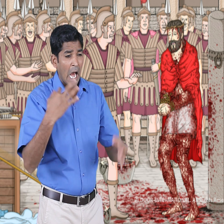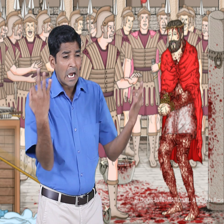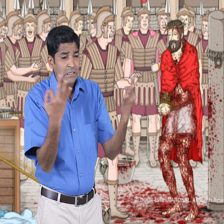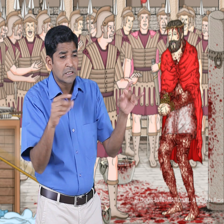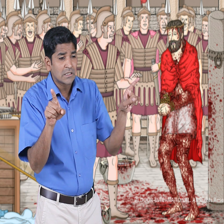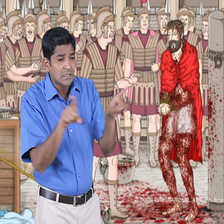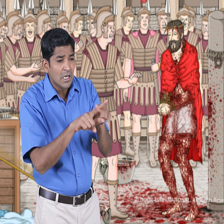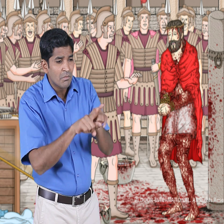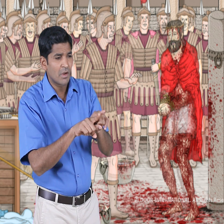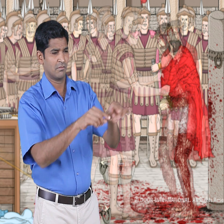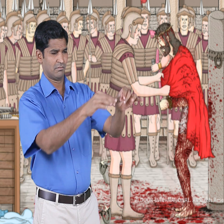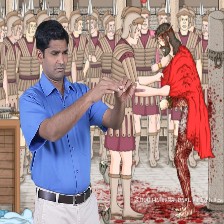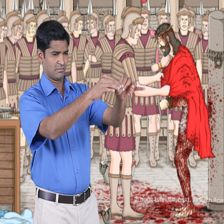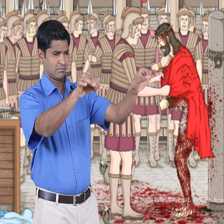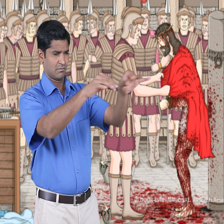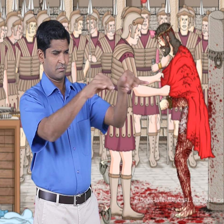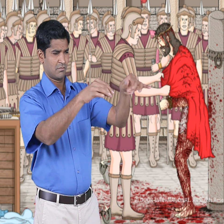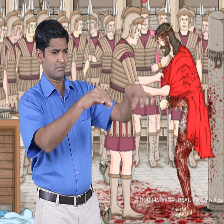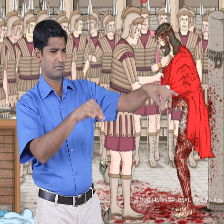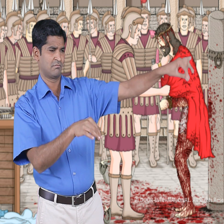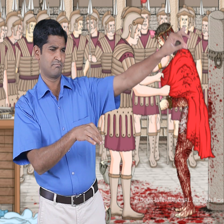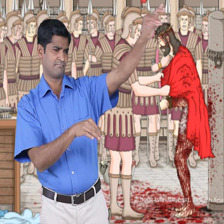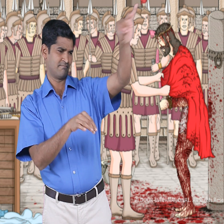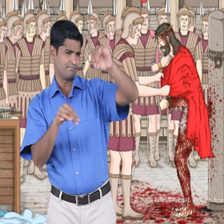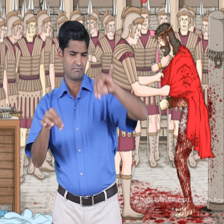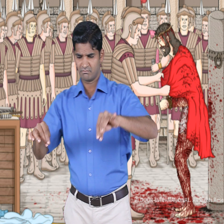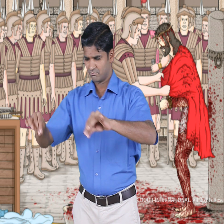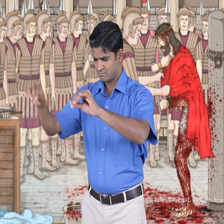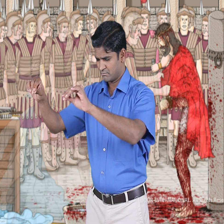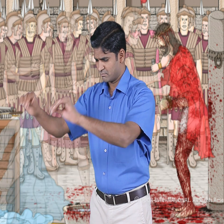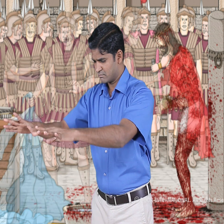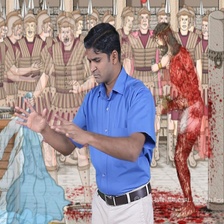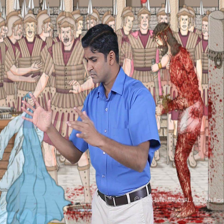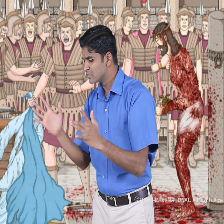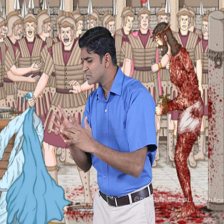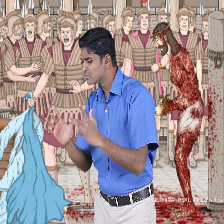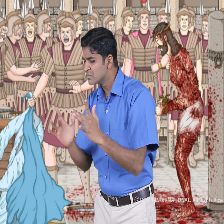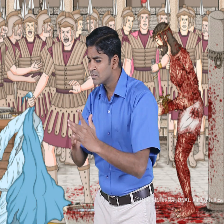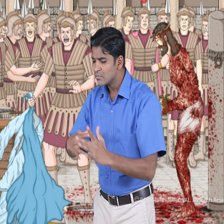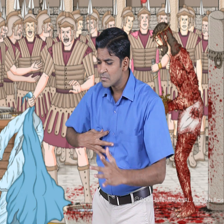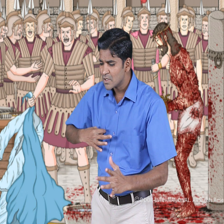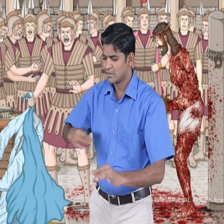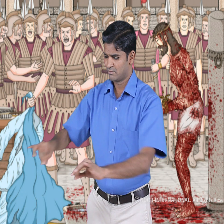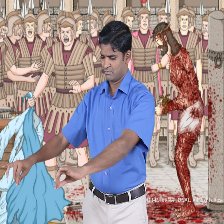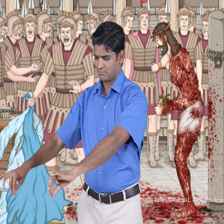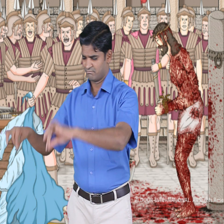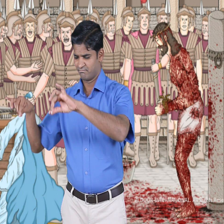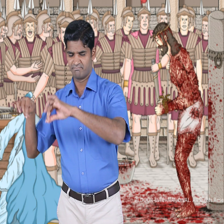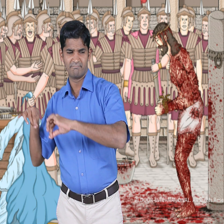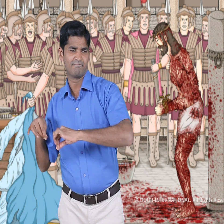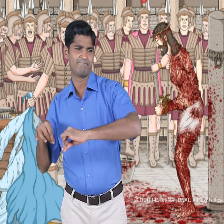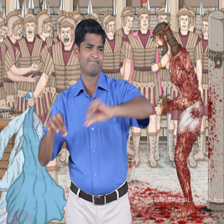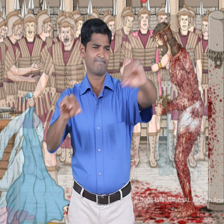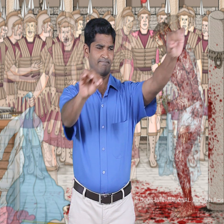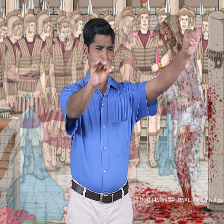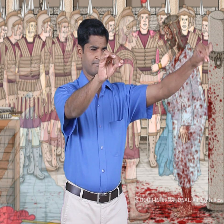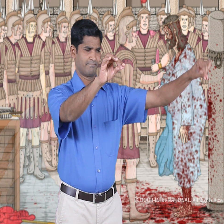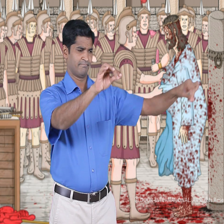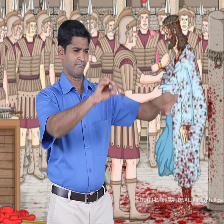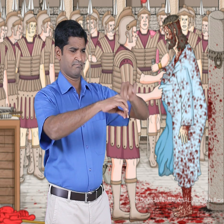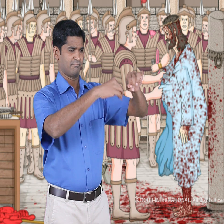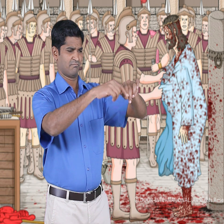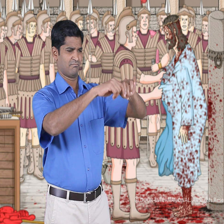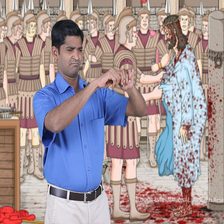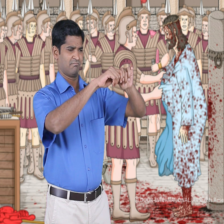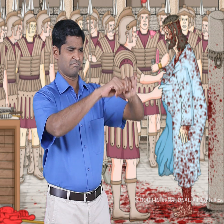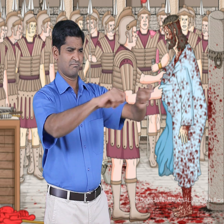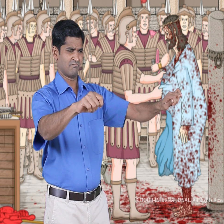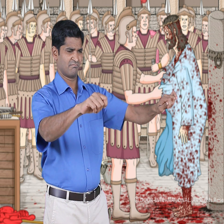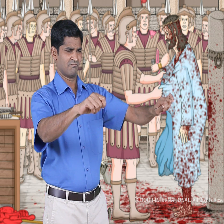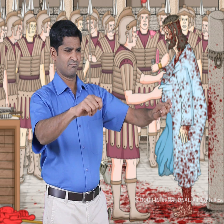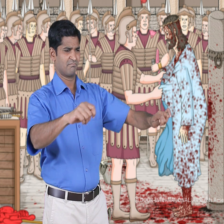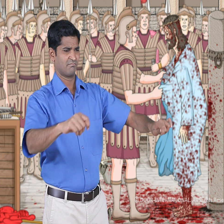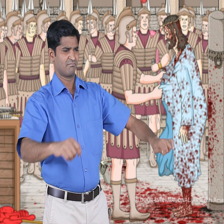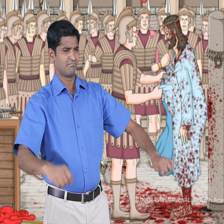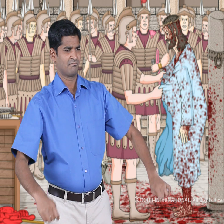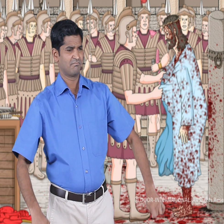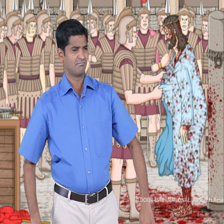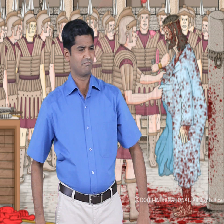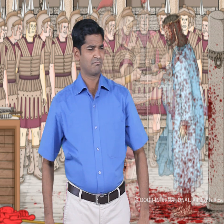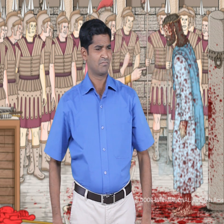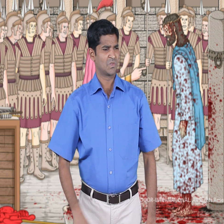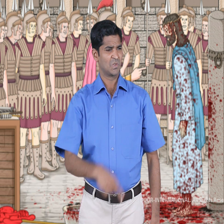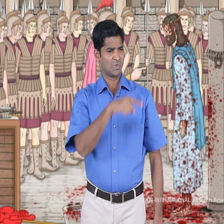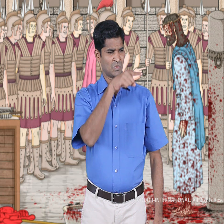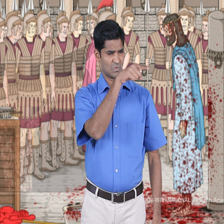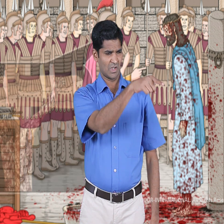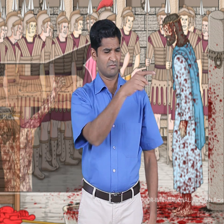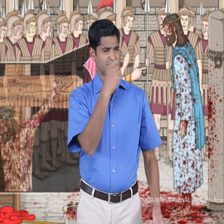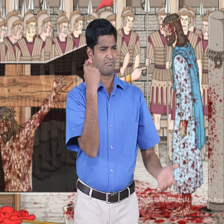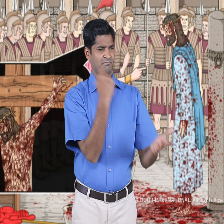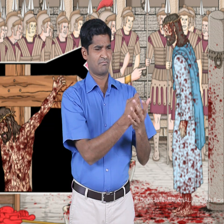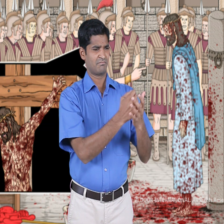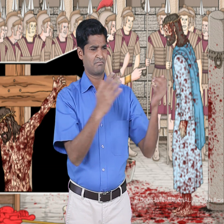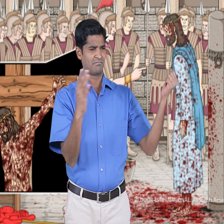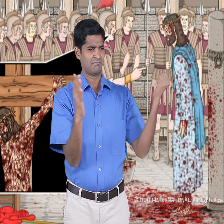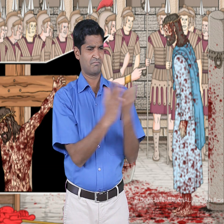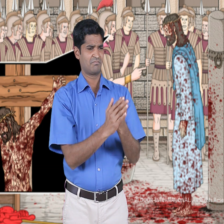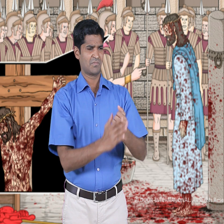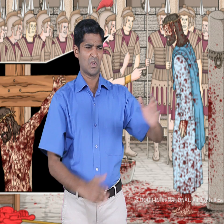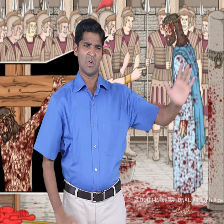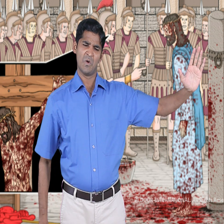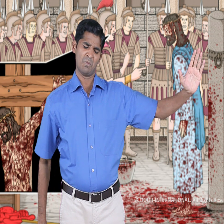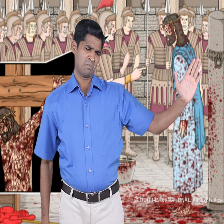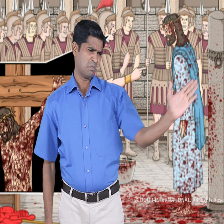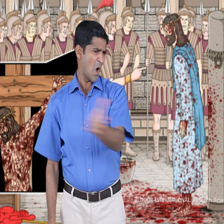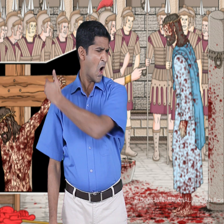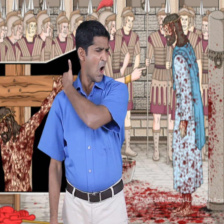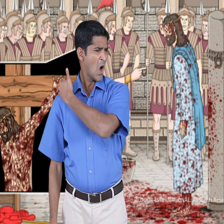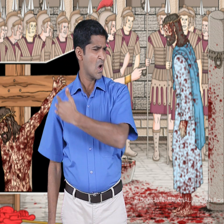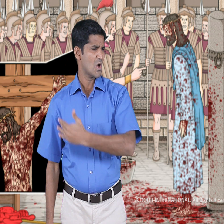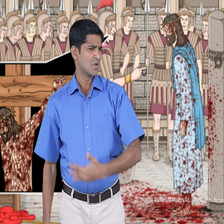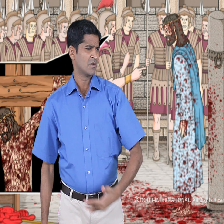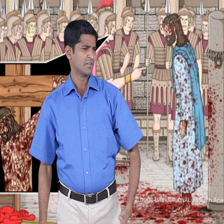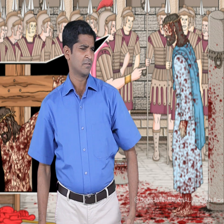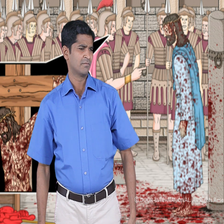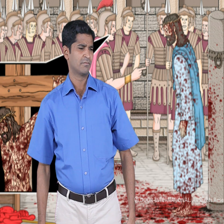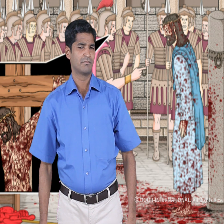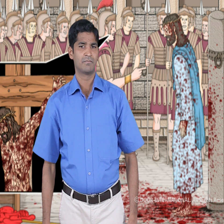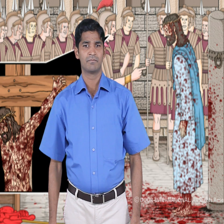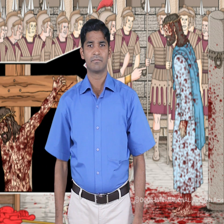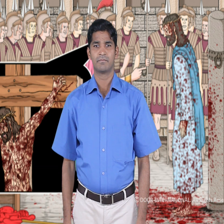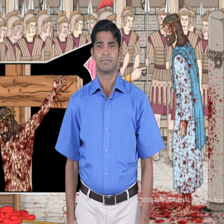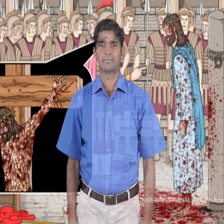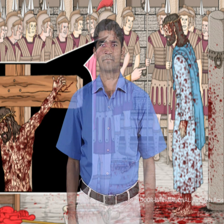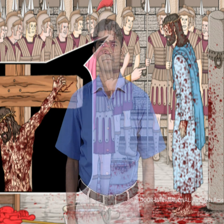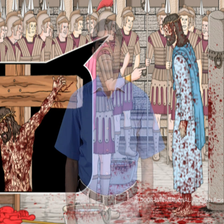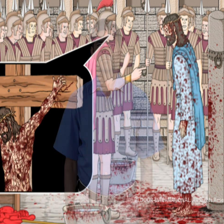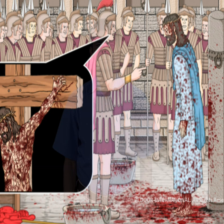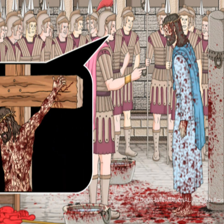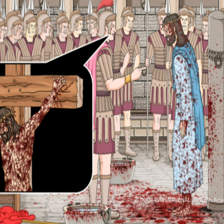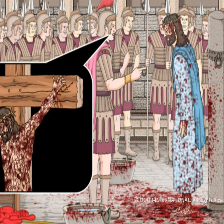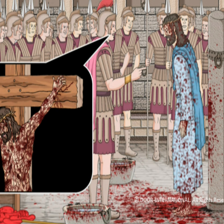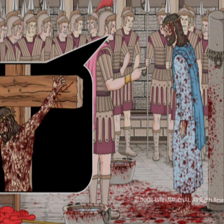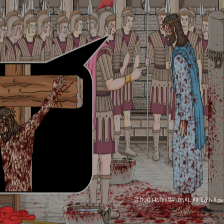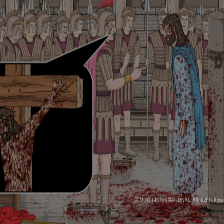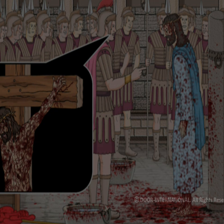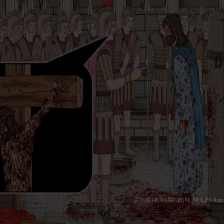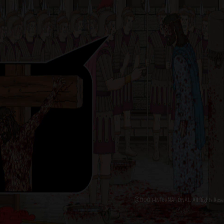After they had mocked Him, they removed the robe and put His own clothes back on Him. Then they led Him away to crucify Him. Then the whole council rose and led Jesus away to Pilate. And they began to accuse Him, saying, “We found this man subverting our nation, forbidding payment of taxes to Caesar, and proclaiming Himself to be Christ, a King.” So Pilate asked Him, “Are You the King of the Jews?” “You have said so,” Jesus replied. Then Pilate said to the chief priests and the crowds, “I find no basis for a charge against this man.” But they kept insisting, “He stirs up the people all over Judea with His teaching. He began in Galilee and has come all the way here.” When Pilate heard this, he asked if the man was a Galilean. And learning that Jesus was under Herod’s jurisdiction, he sent Him to Herod, who himself was in Jerusalem at that time. When Herod saw Jesus, he was greatly pleased. He had wanted to see Him for a long time, because he had heard about Him and was hoping to see Him perform a miracle. Herod questioned Jesus at great length, but He gave no answer. Meanwhile, the chief priests and scribes stood there, vehemently accusing Him. And even Herod and his soldiers ridiculed and mocked Him. Dressing Him in a fine robe, they sent Him back to Pilate. That day Herod and Pilate became friends; before this time they had been enemies. Then Pilate called together the chief priests, the rulers, and the people, and said to them, “You brought me this man as one who was inciting the people to rebellion. I have examined Him here in your presence and found Him not guilty of your charges against Him. Neither has Herod, for he sent Him back to us. As you can see, He has done nothing deserving of death. Therefore I will punish Him and release Him.”